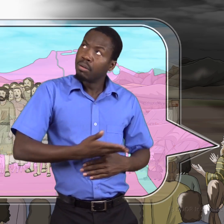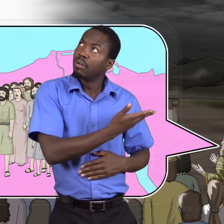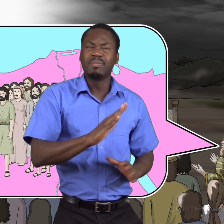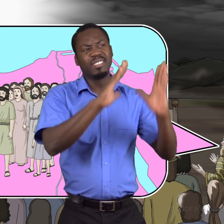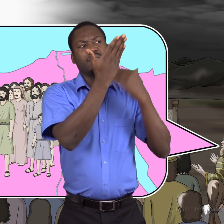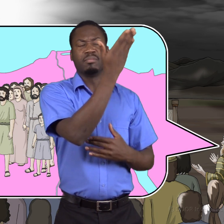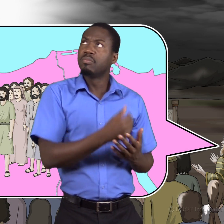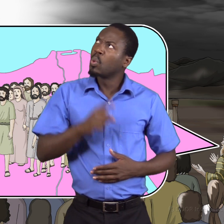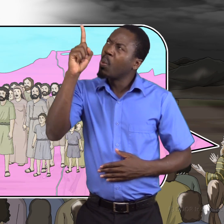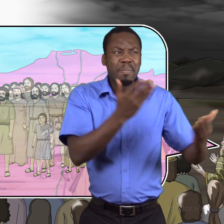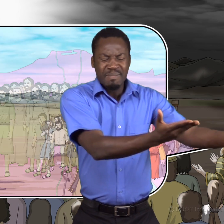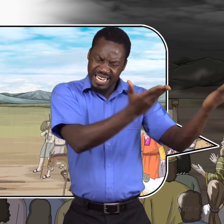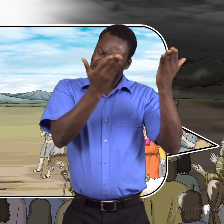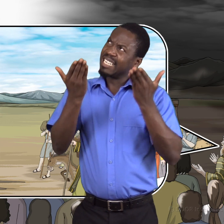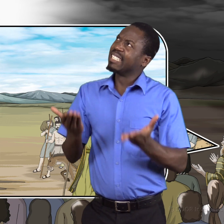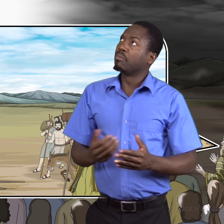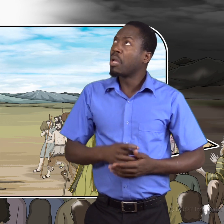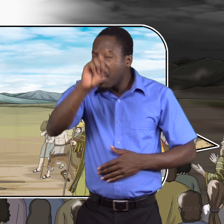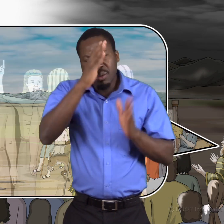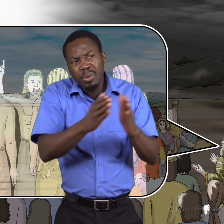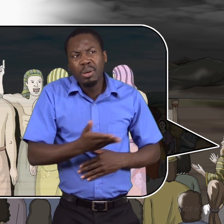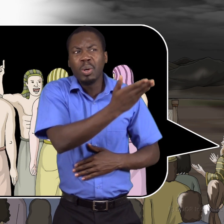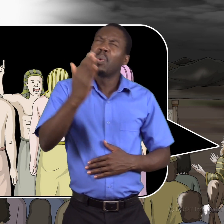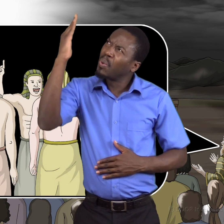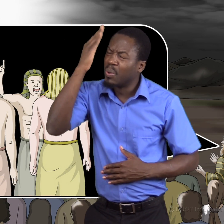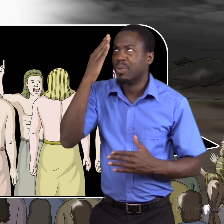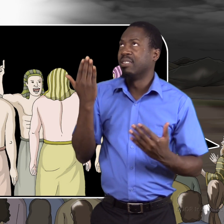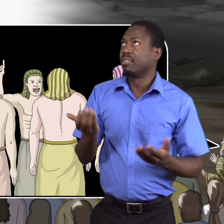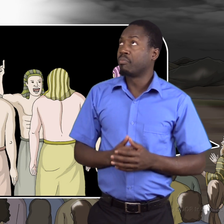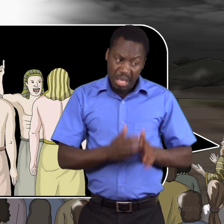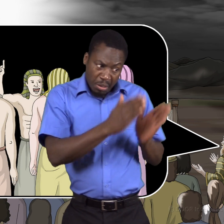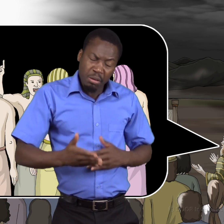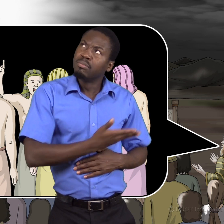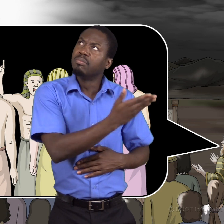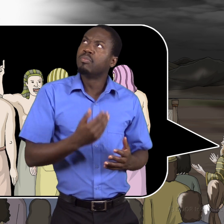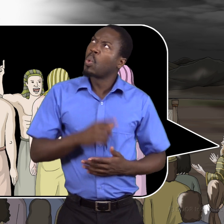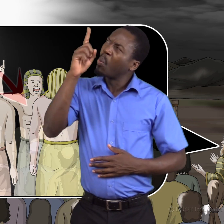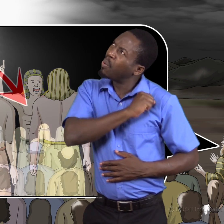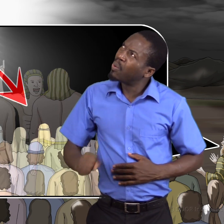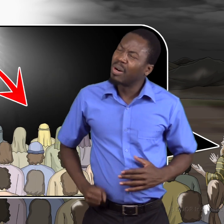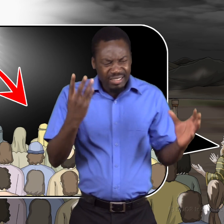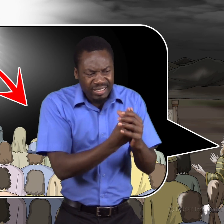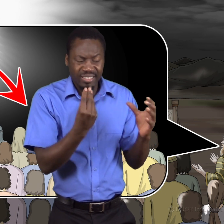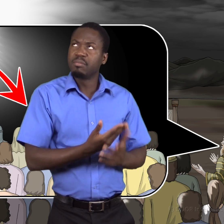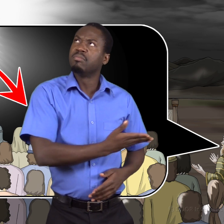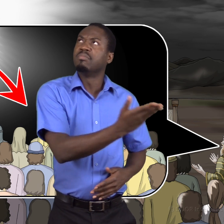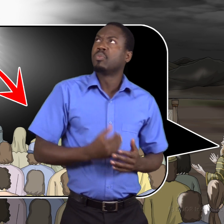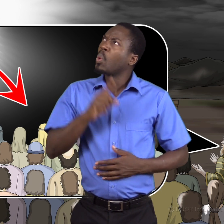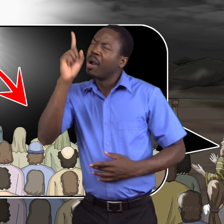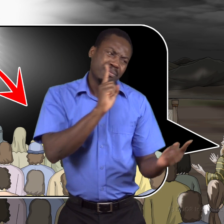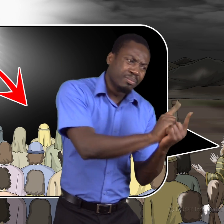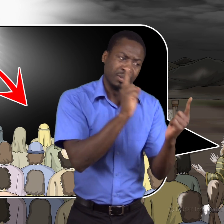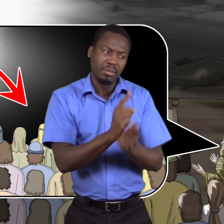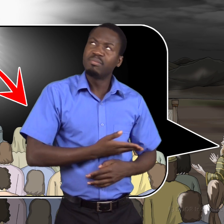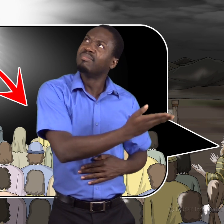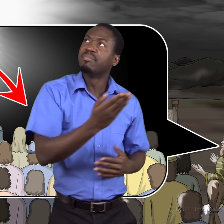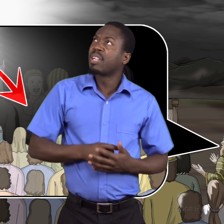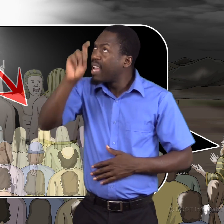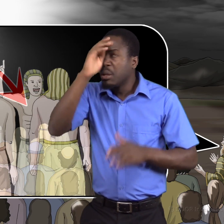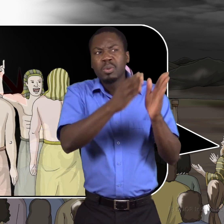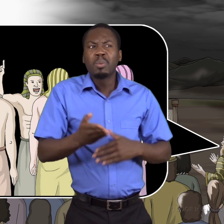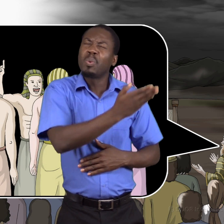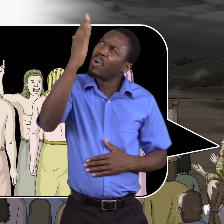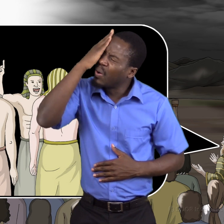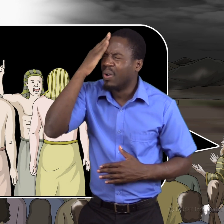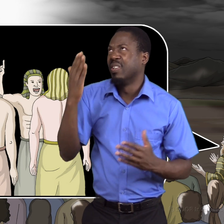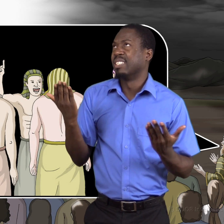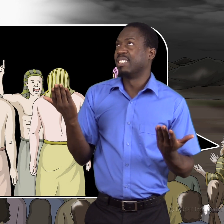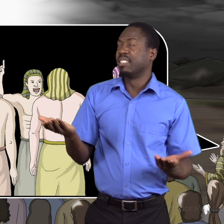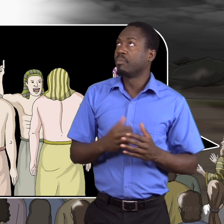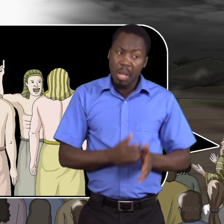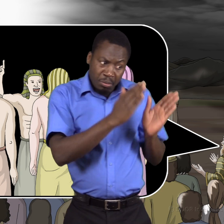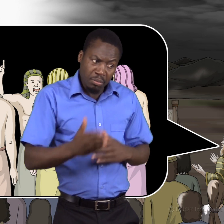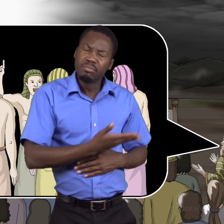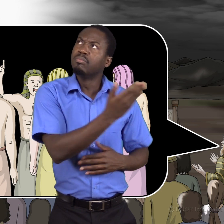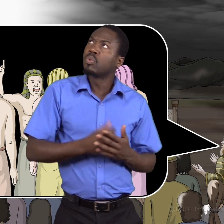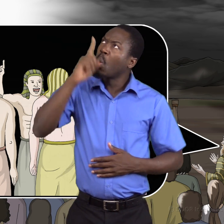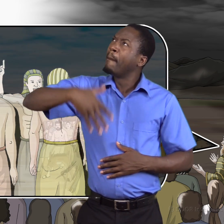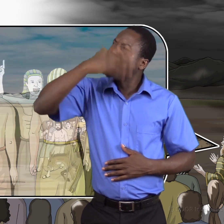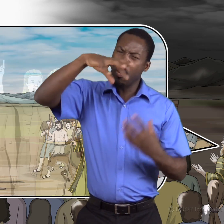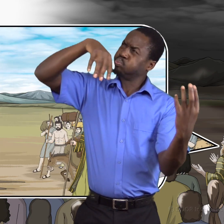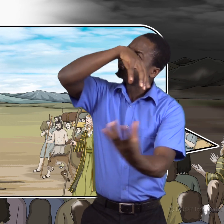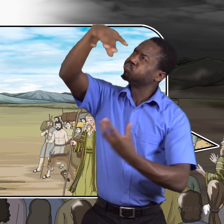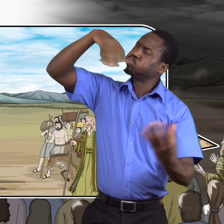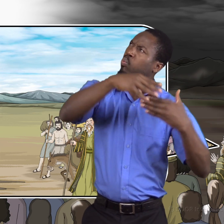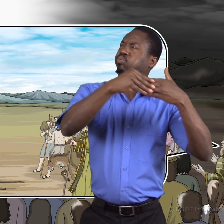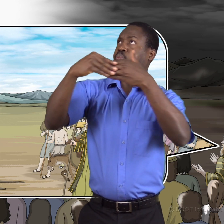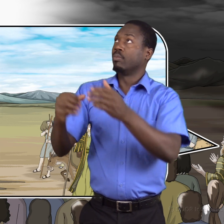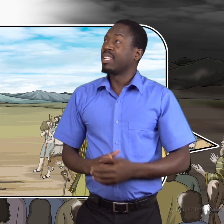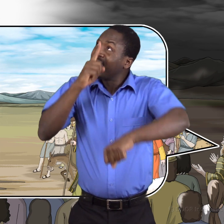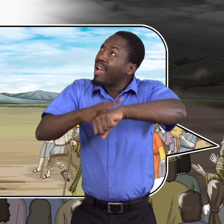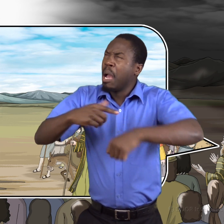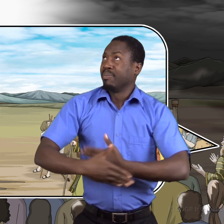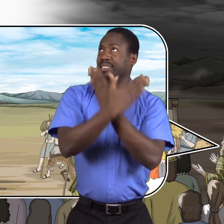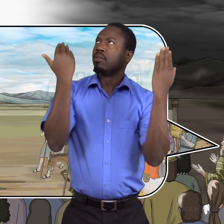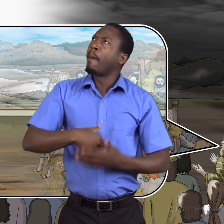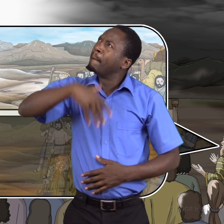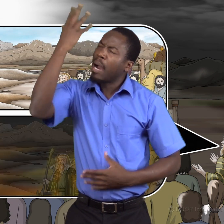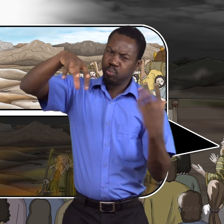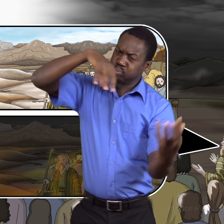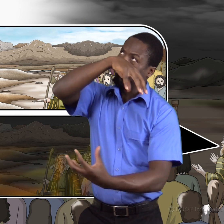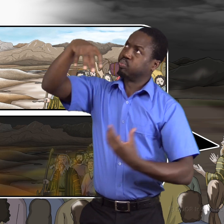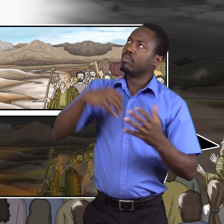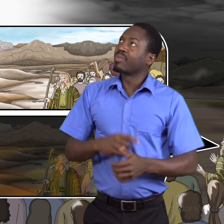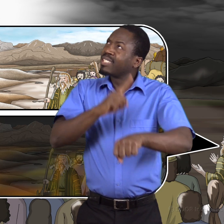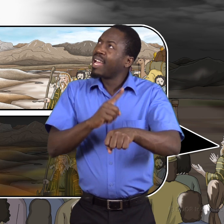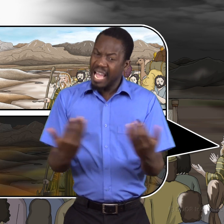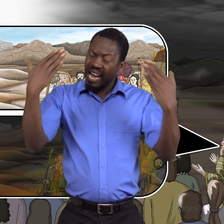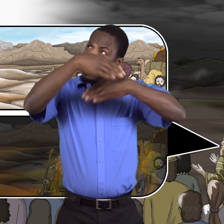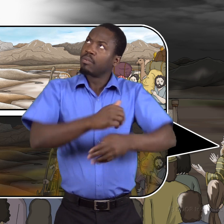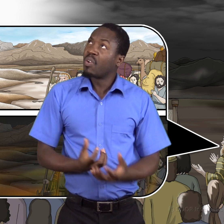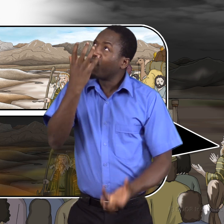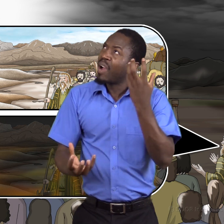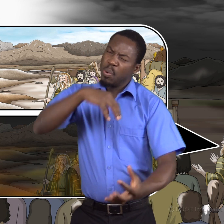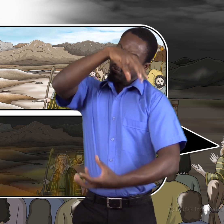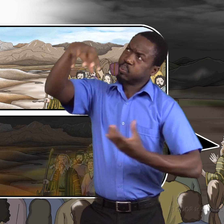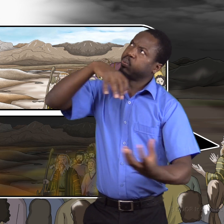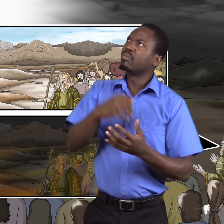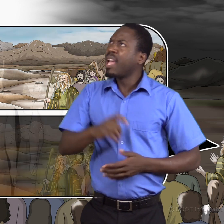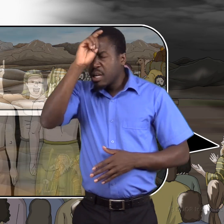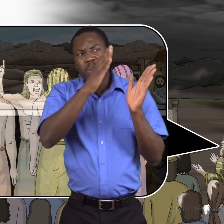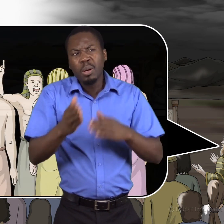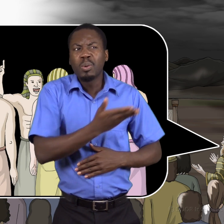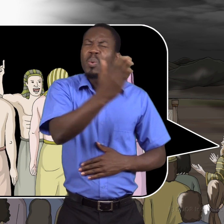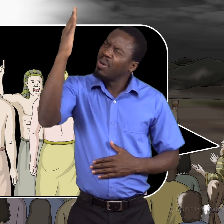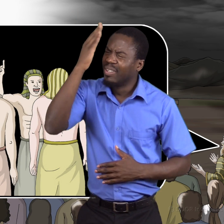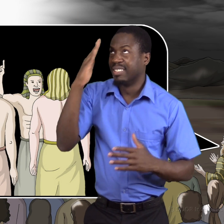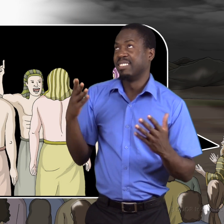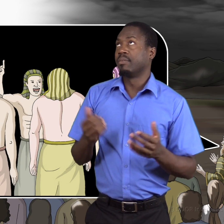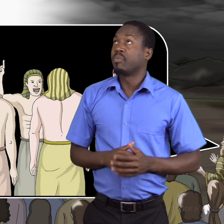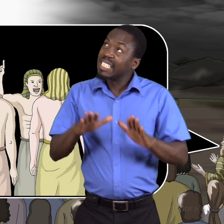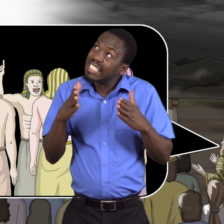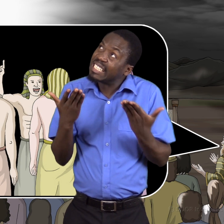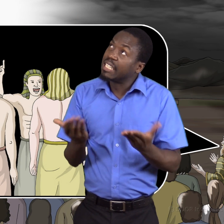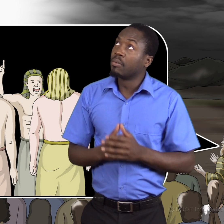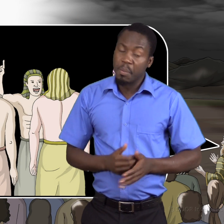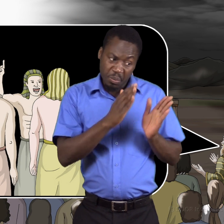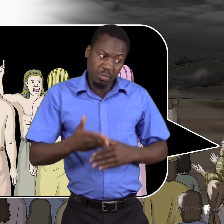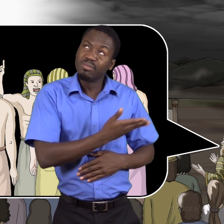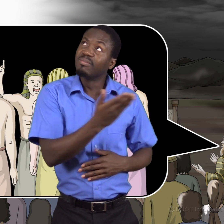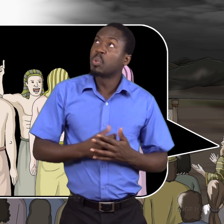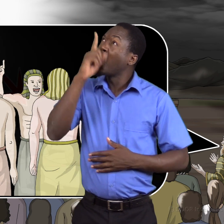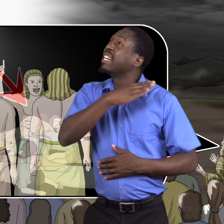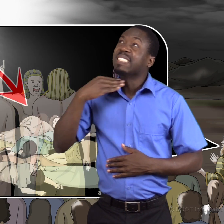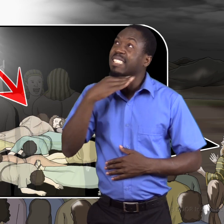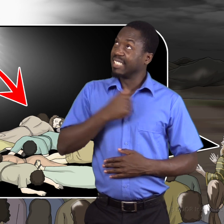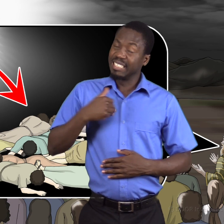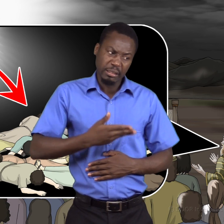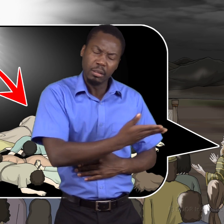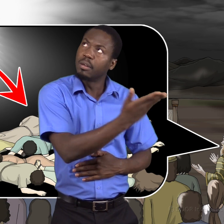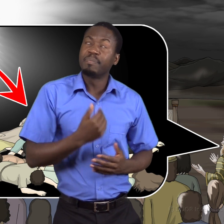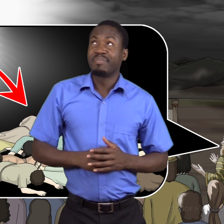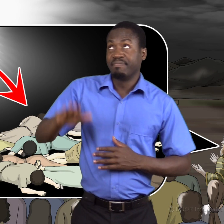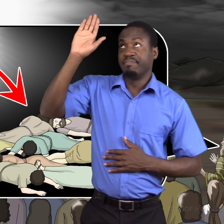They have already heard that You, O LORD, are in the midst of this people, that You, O LORD, have been seen face to face, that Your cloud stands over them, and that You go before them in a pillar of cloud by day and a pillar of fire by night.